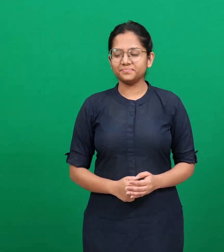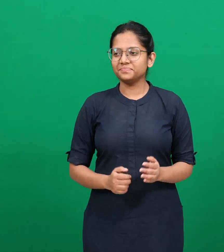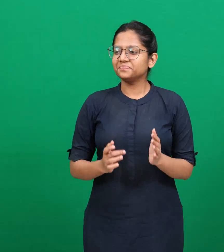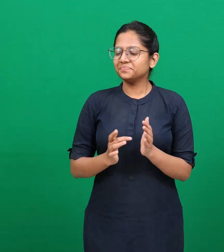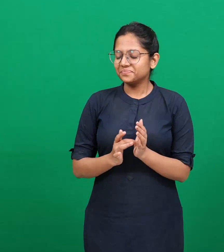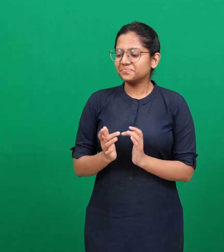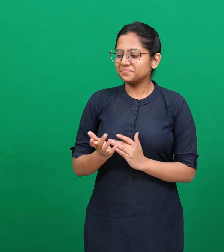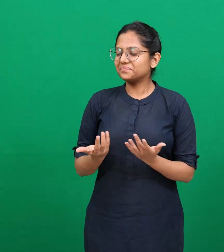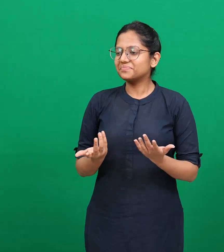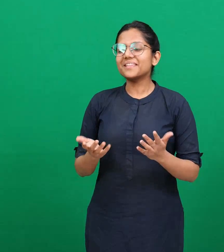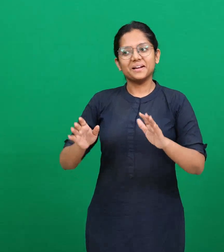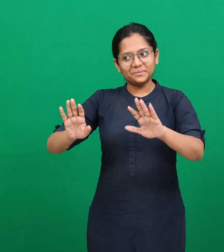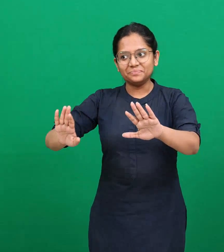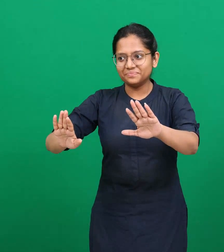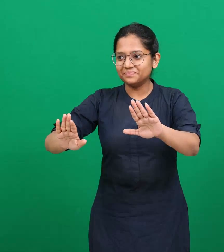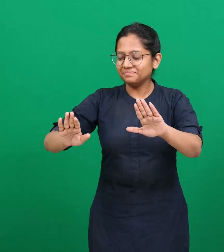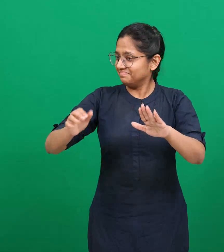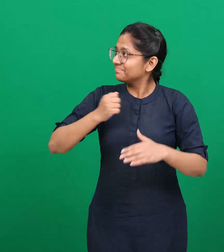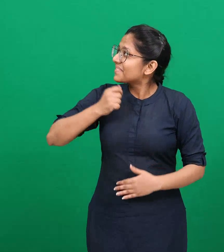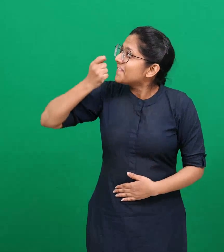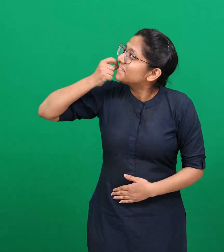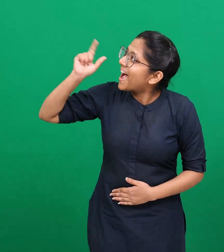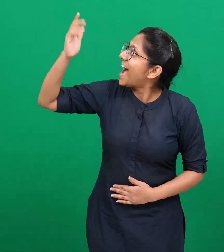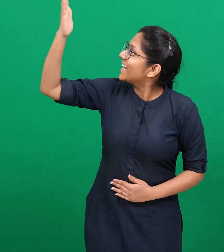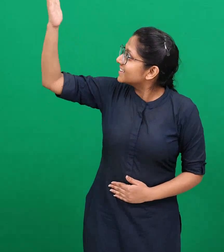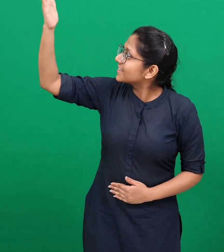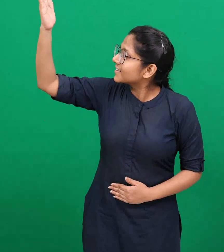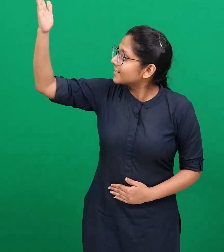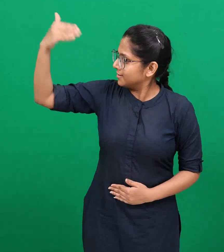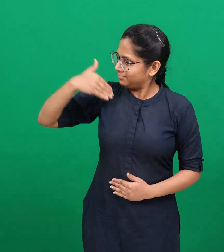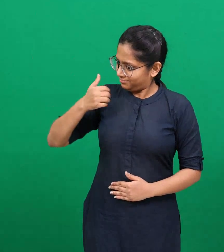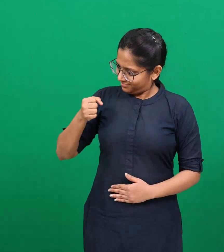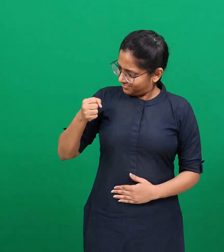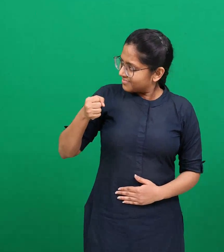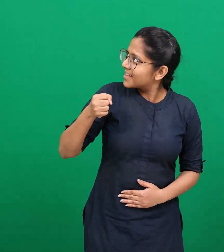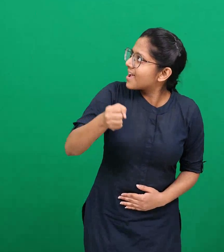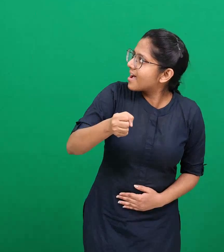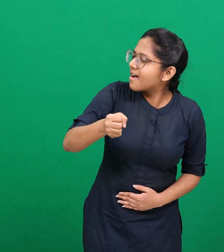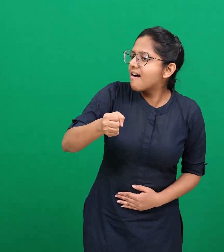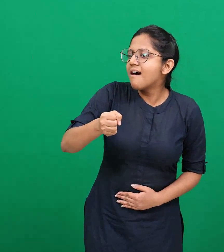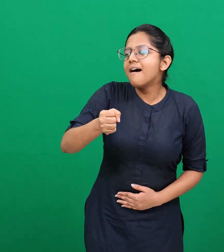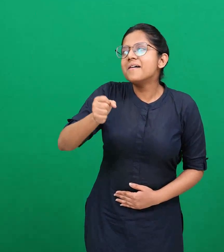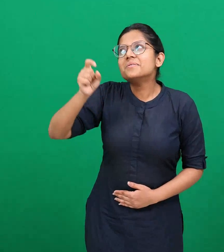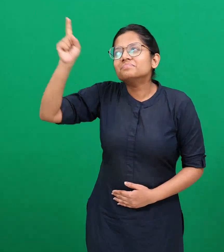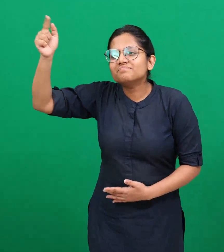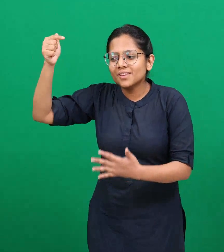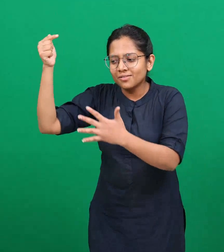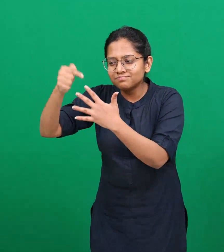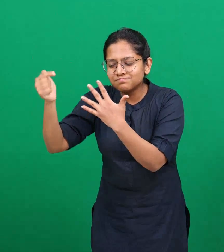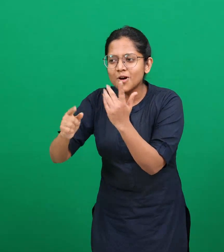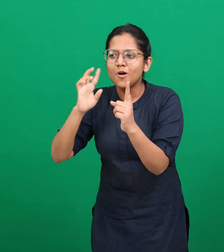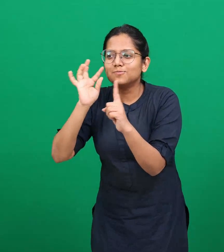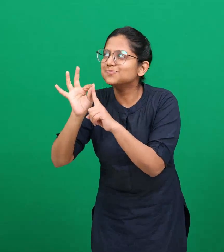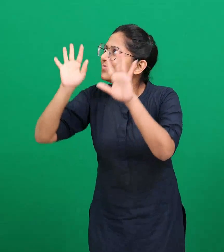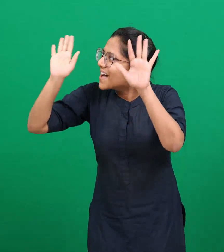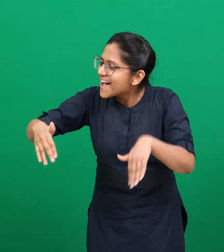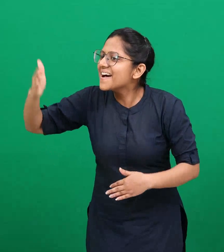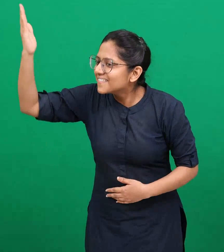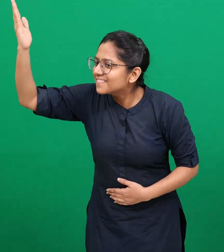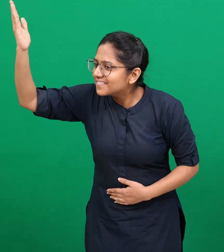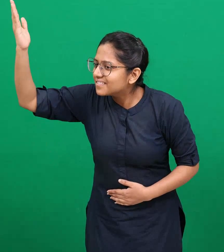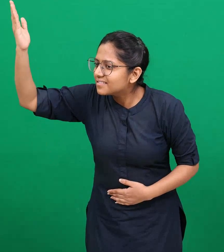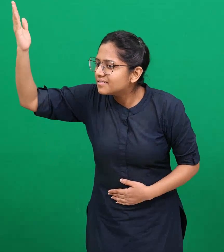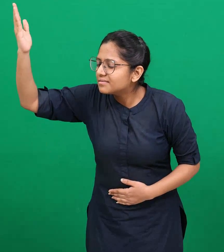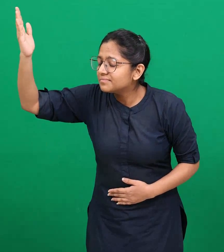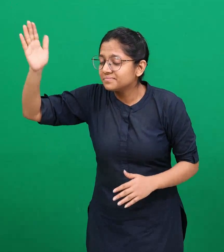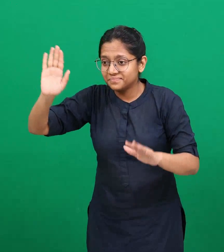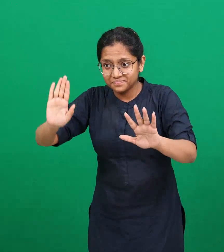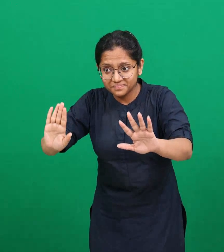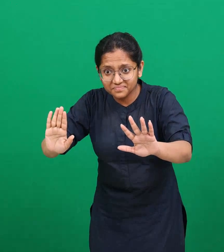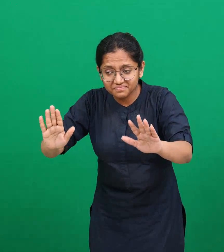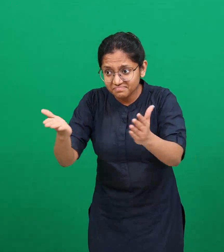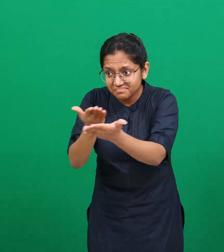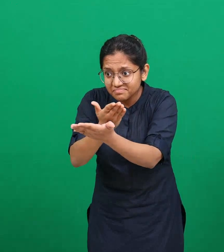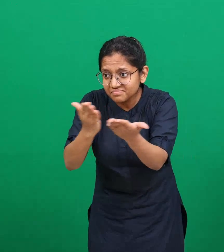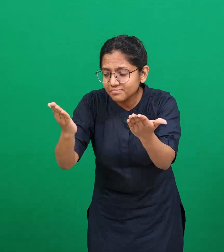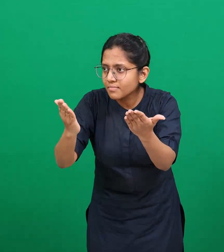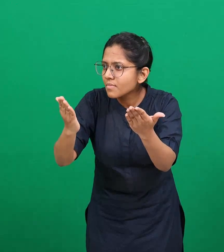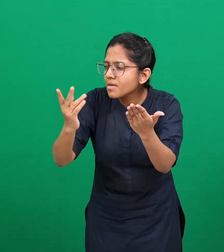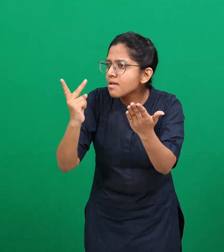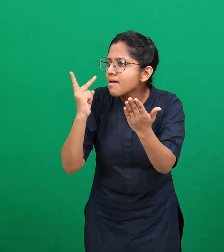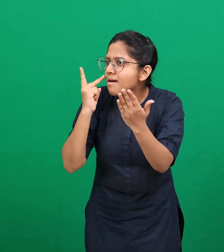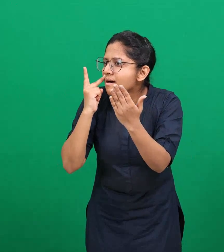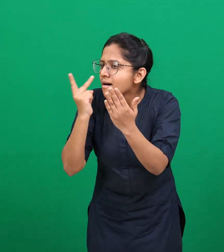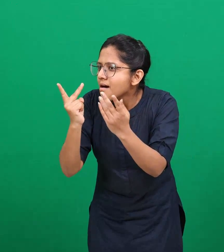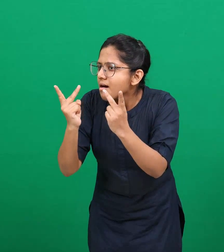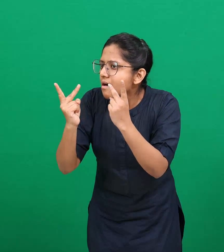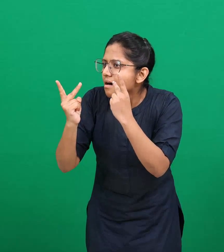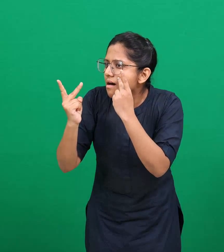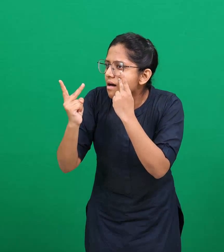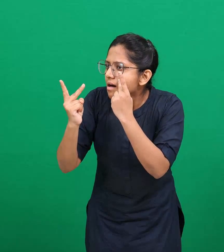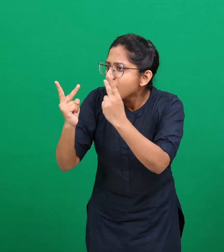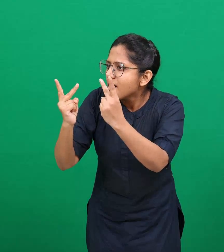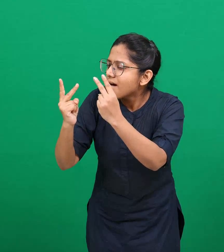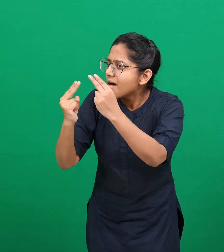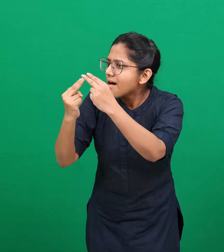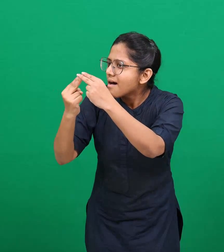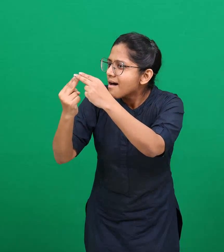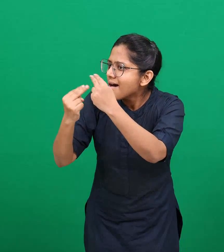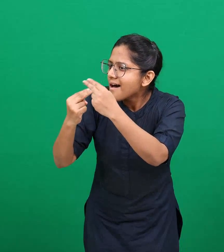And the Father who sent Me has Himself testified about Me.